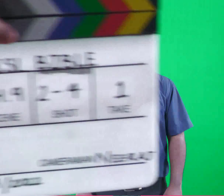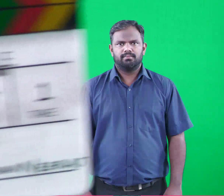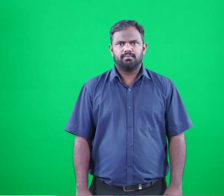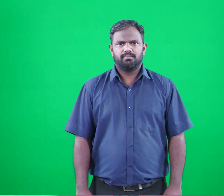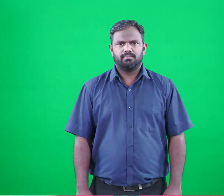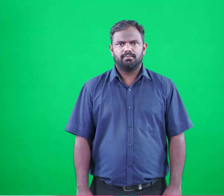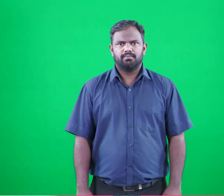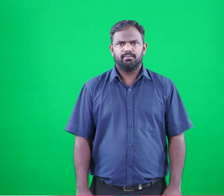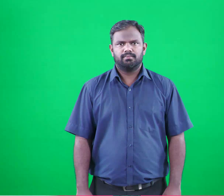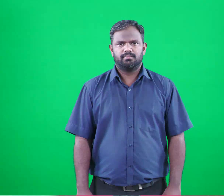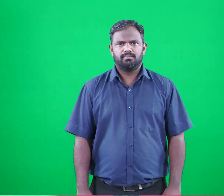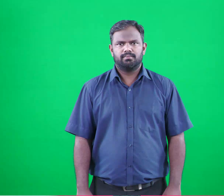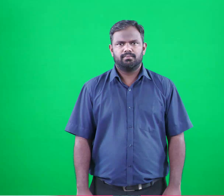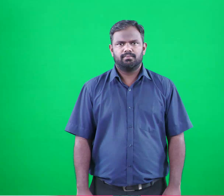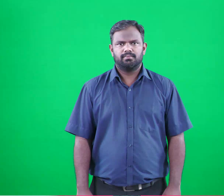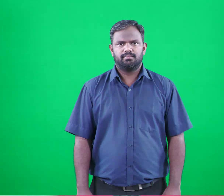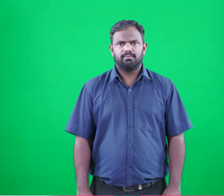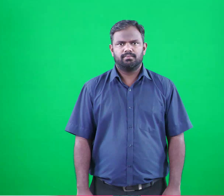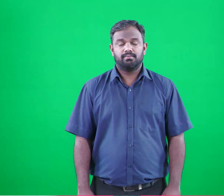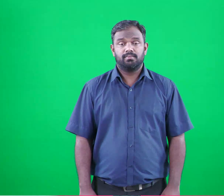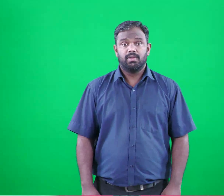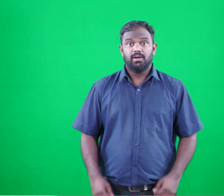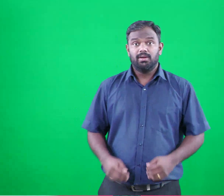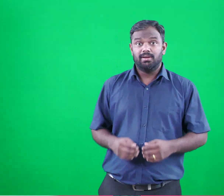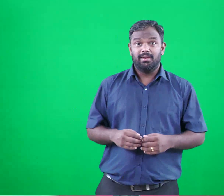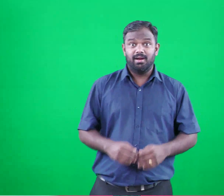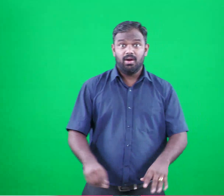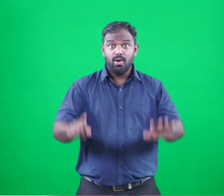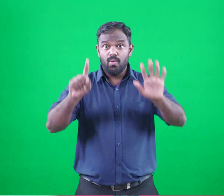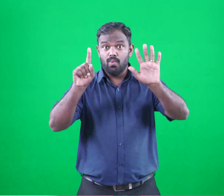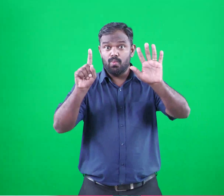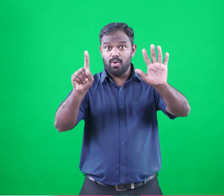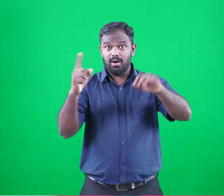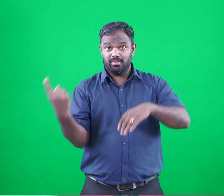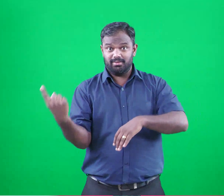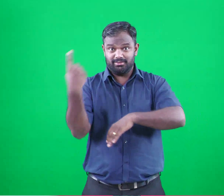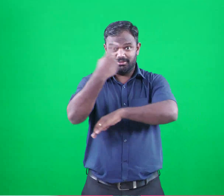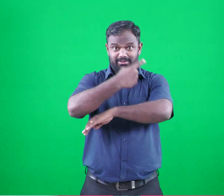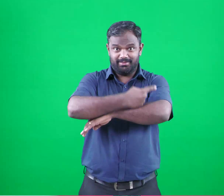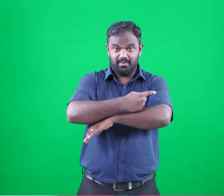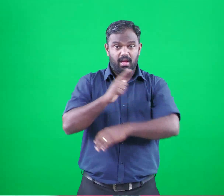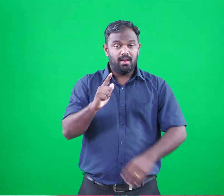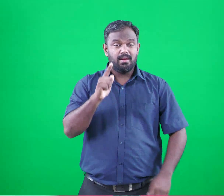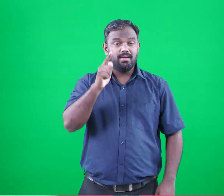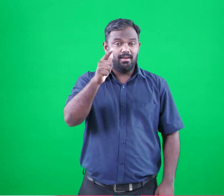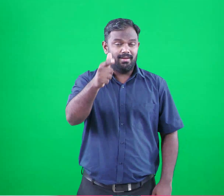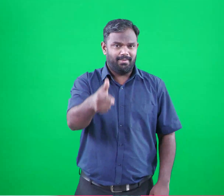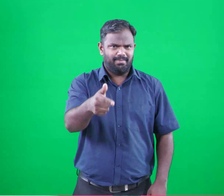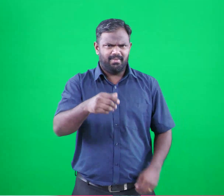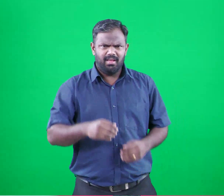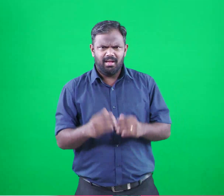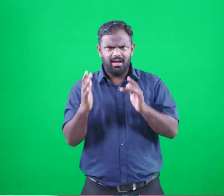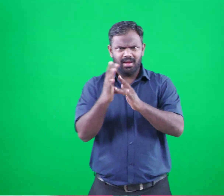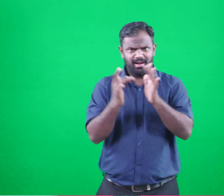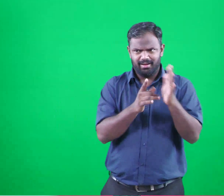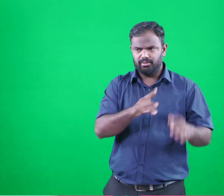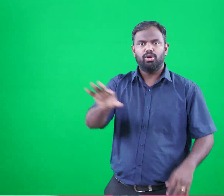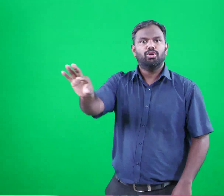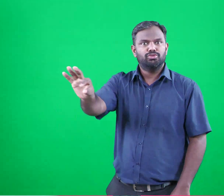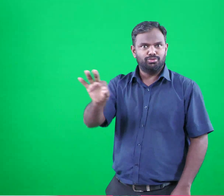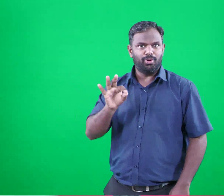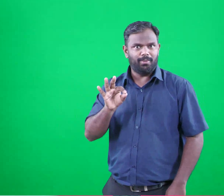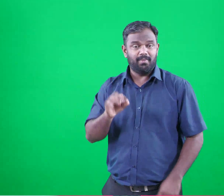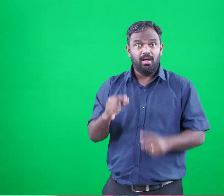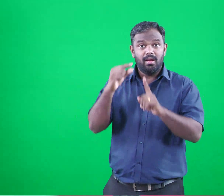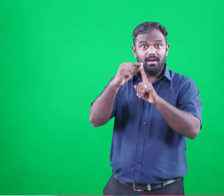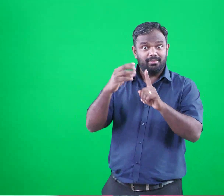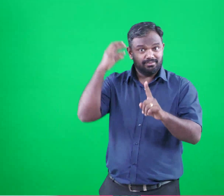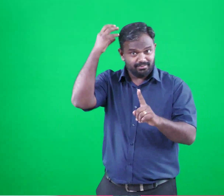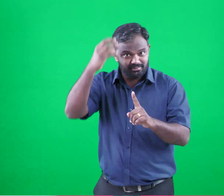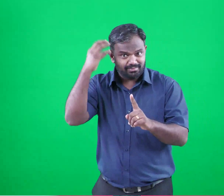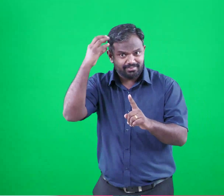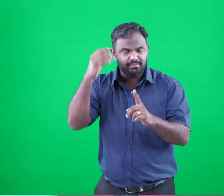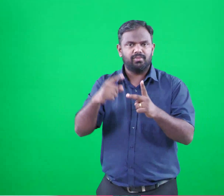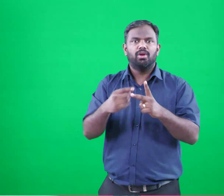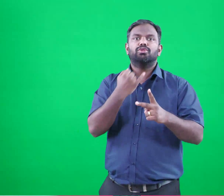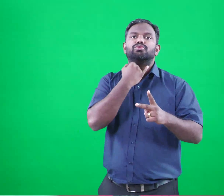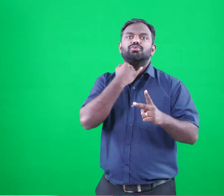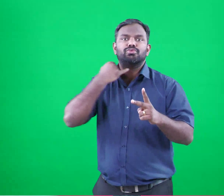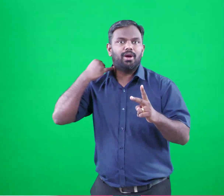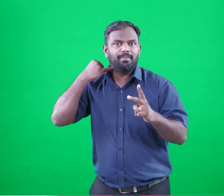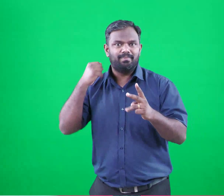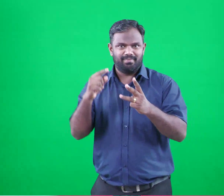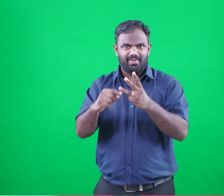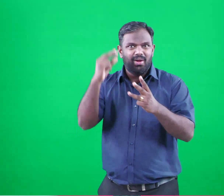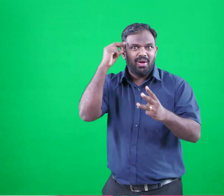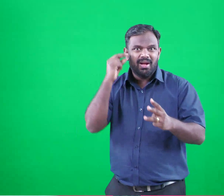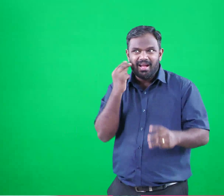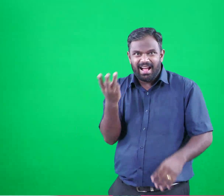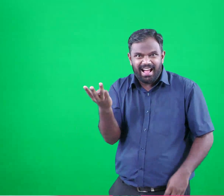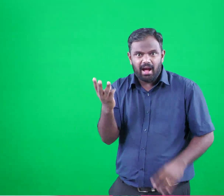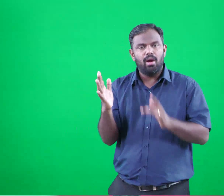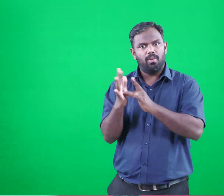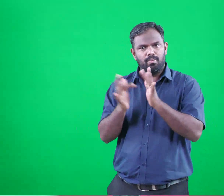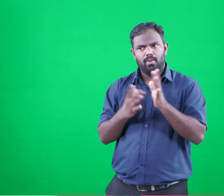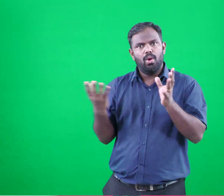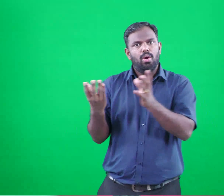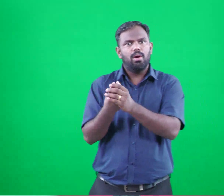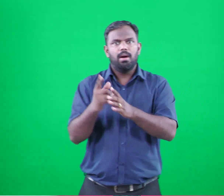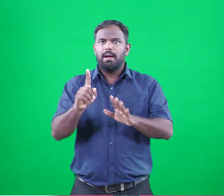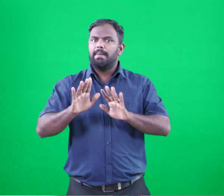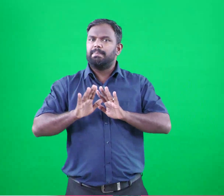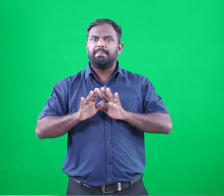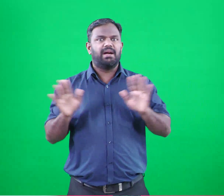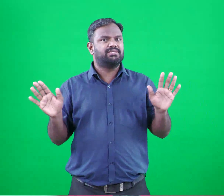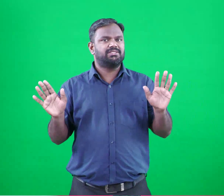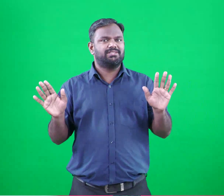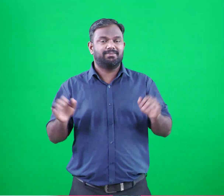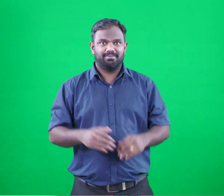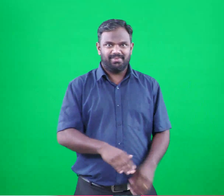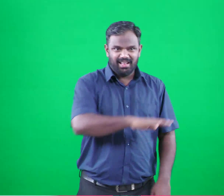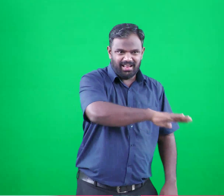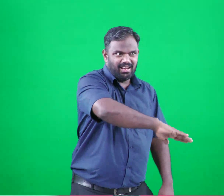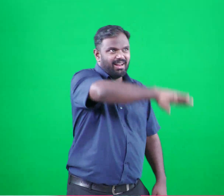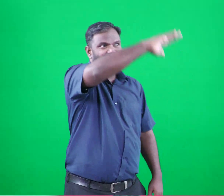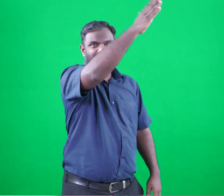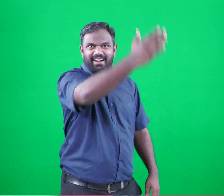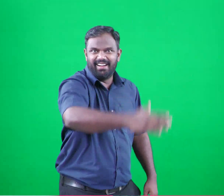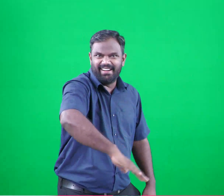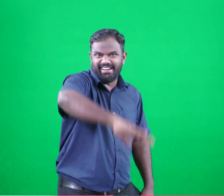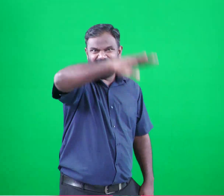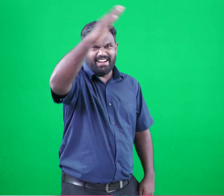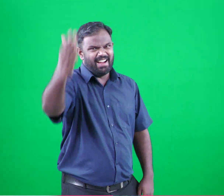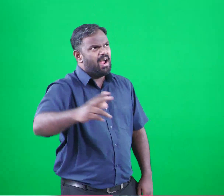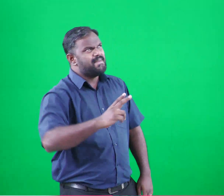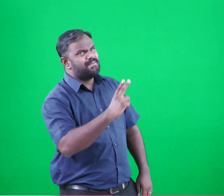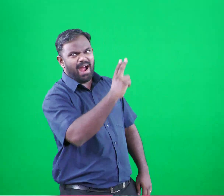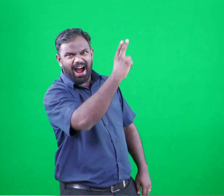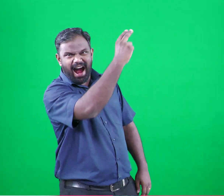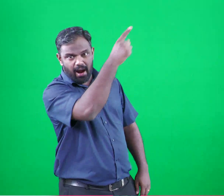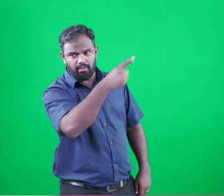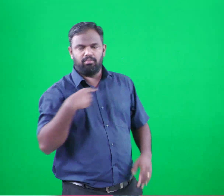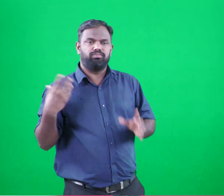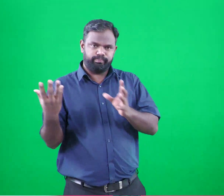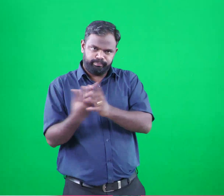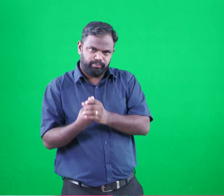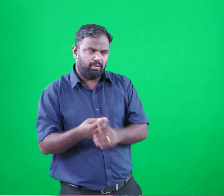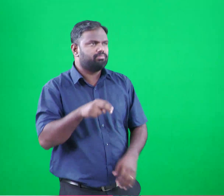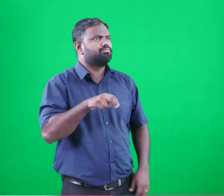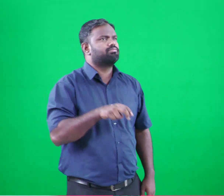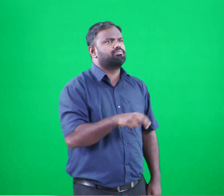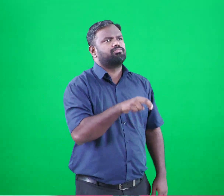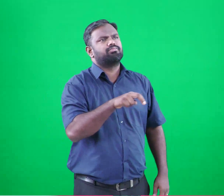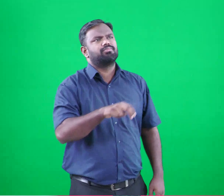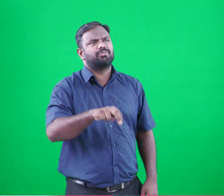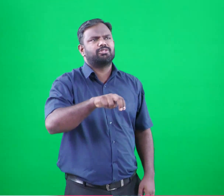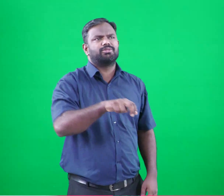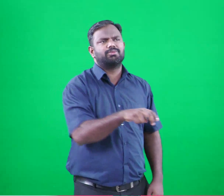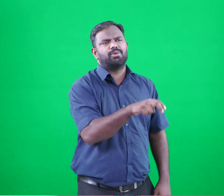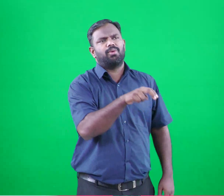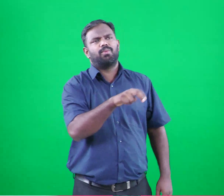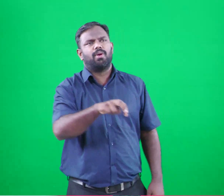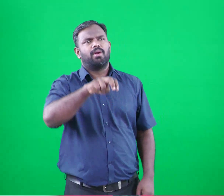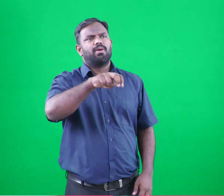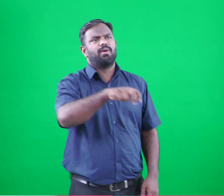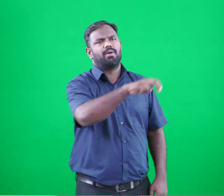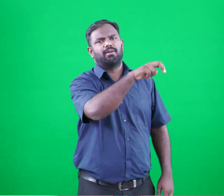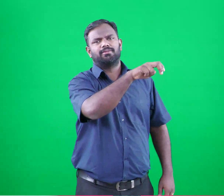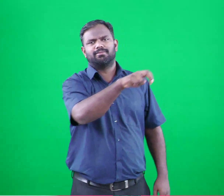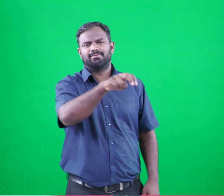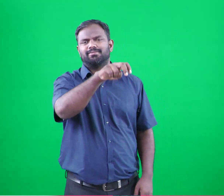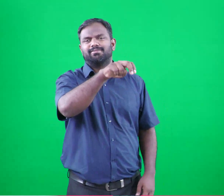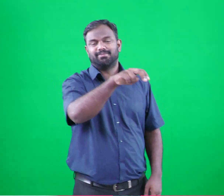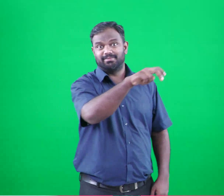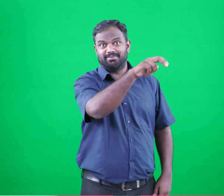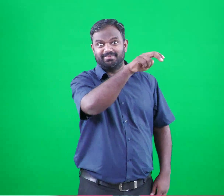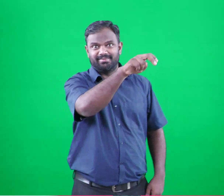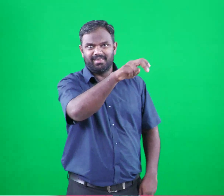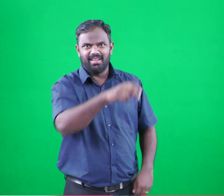After six days Jesus took with Him Peter, James, and John, and led them up a high mountain by themselves.